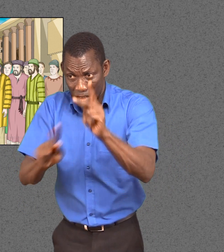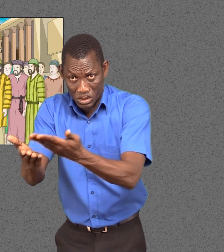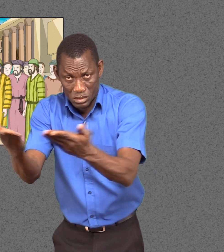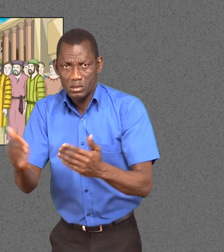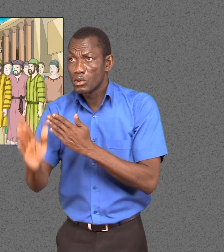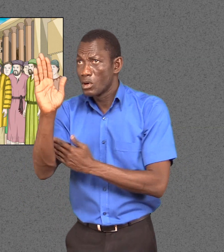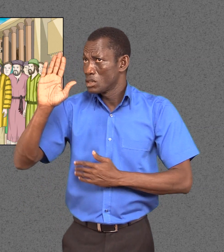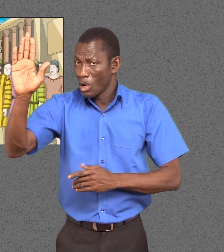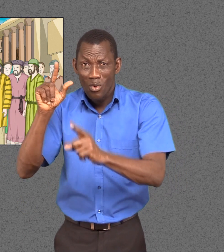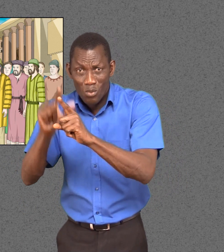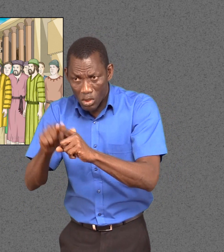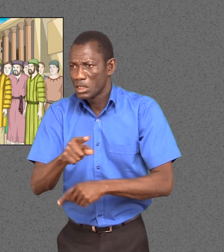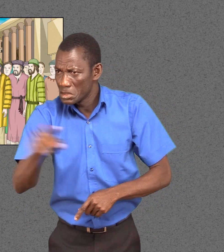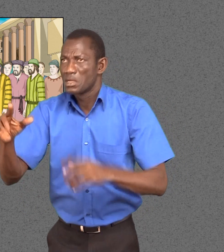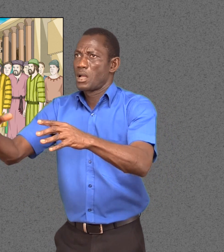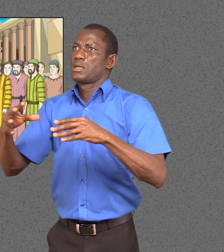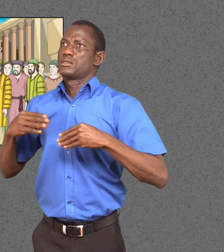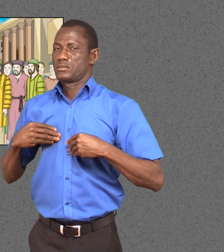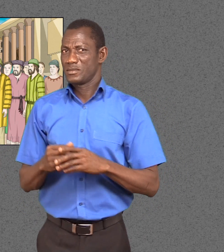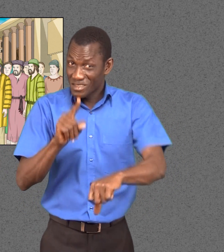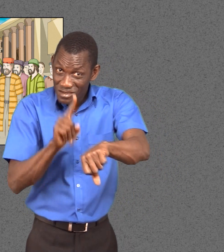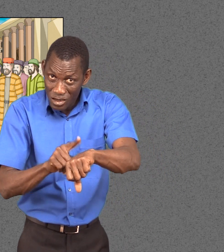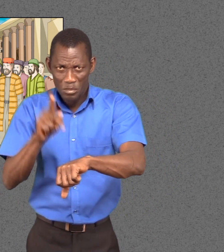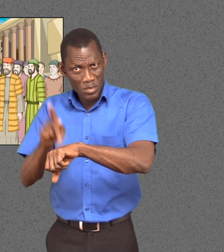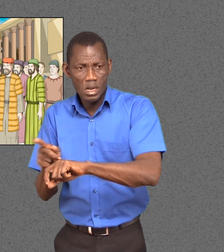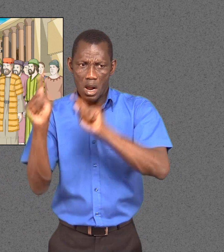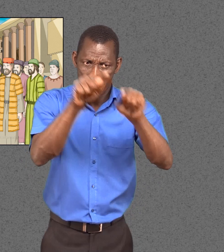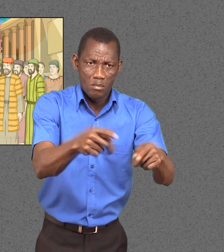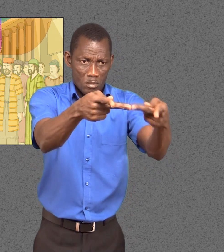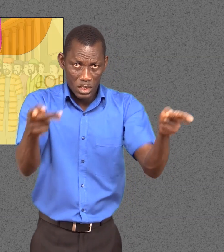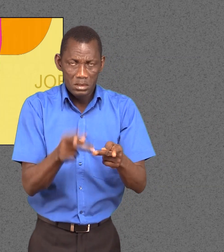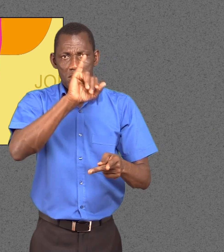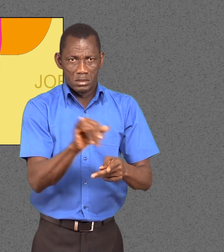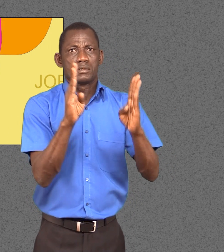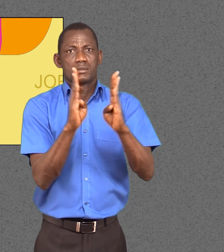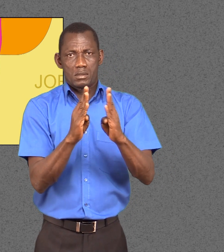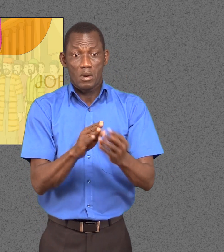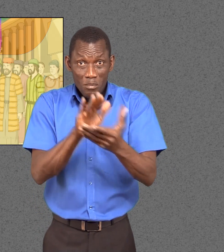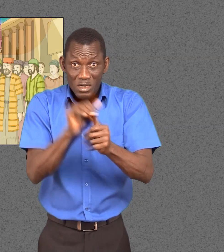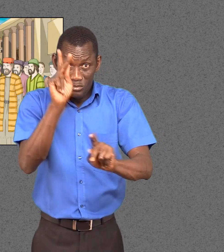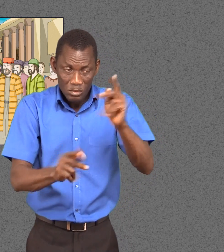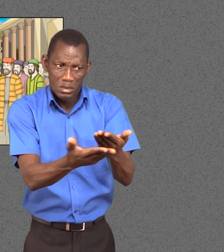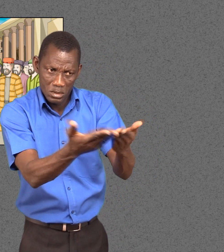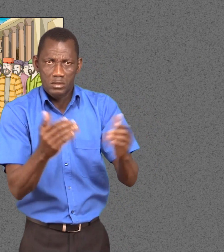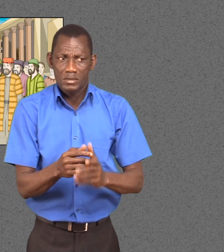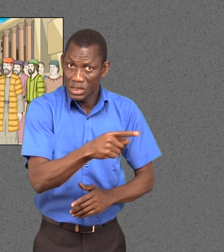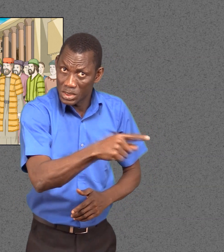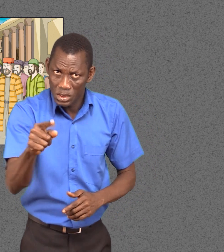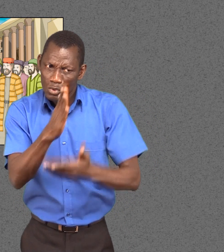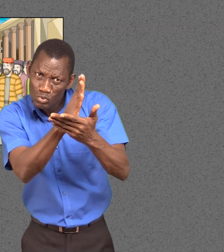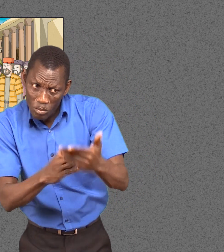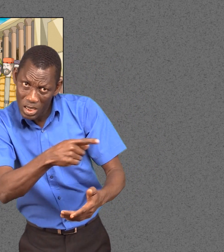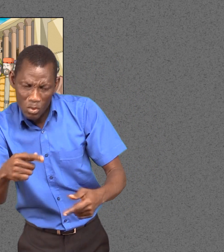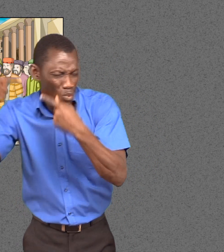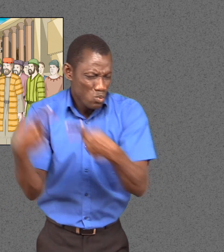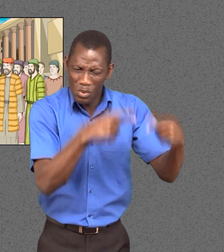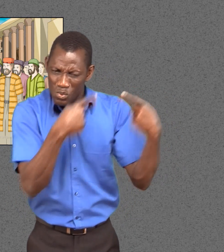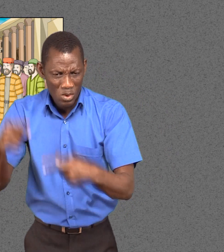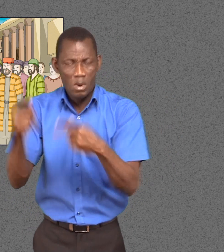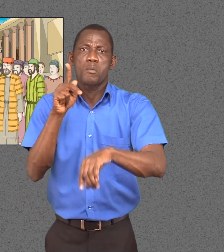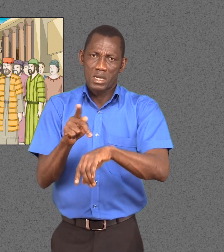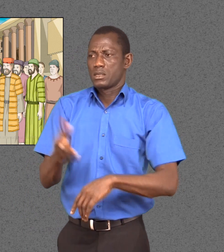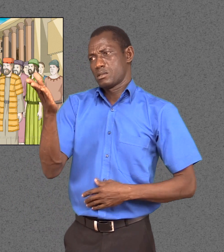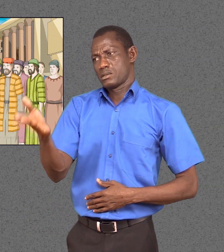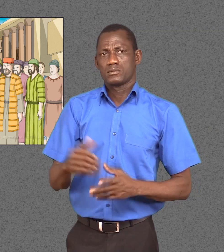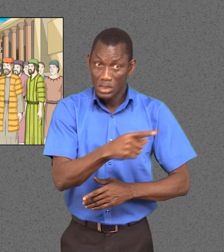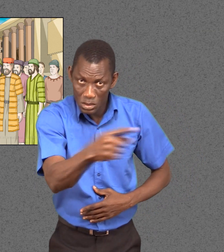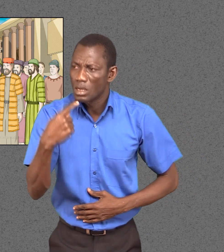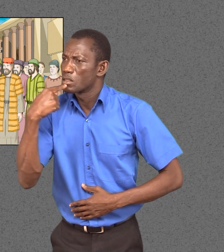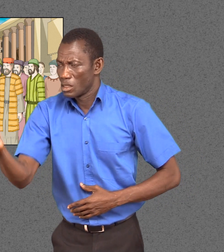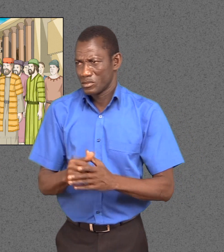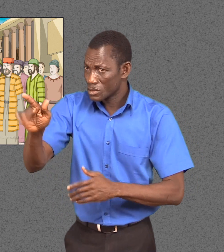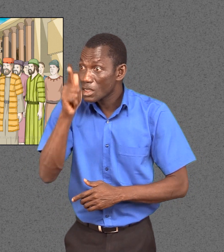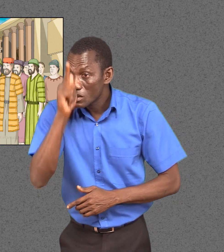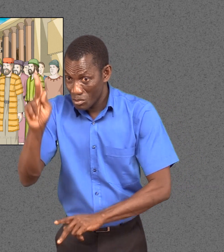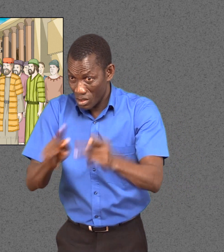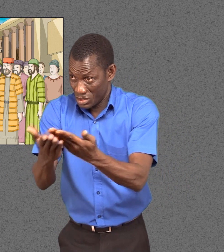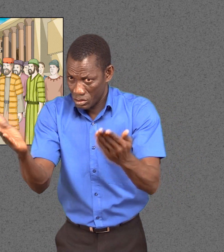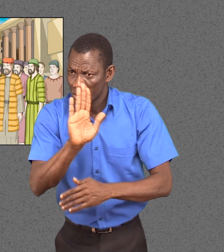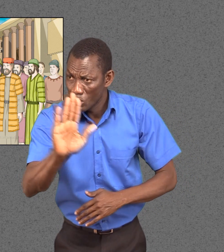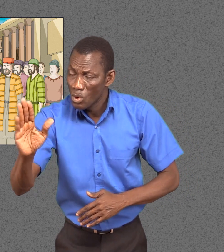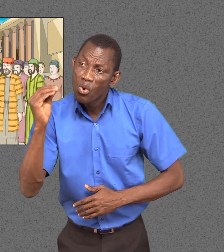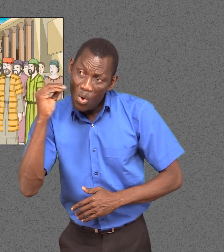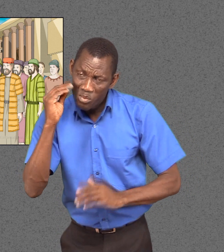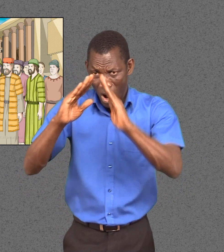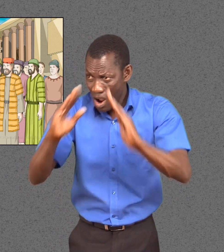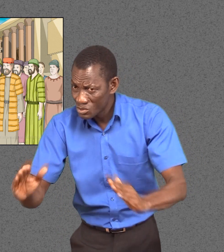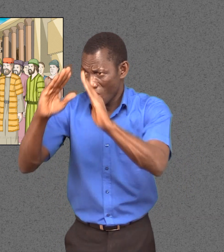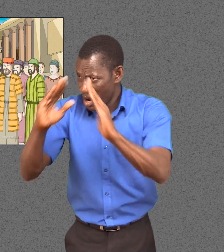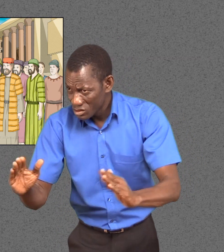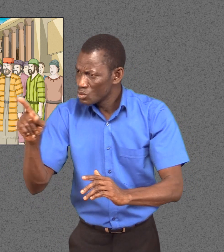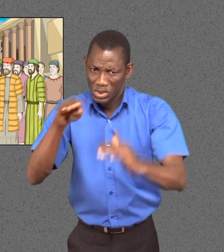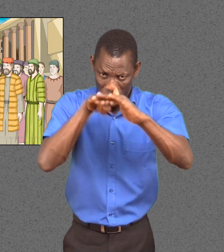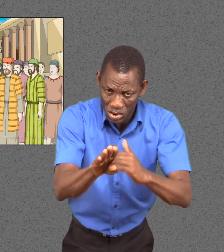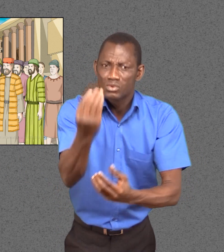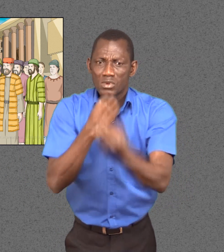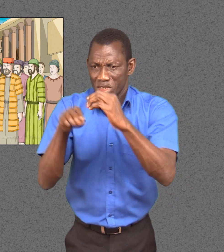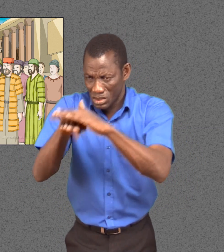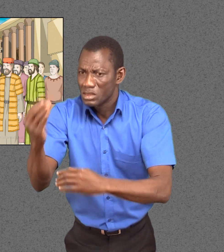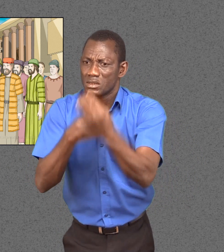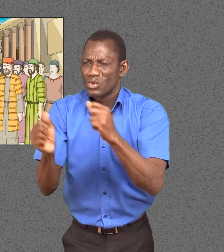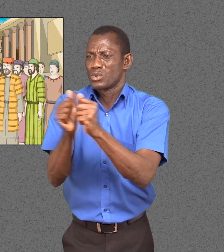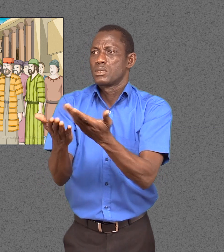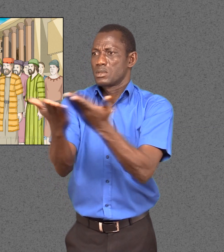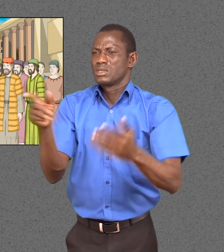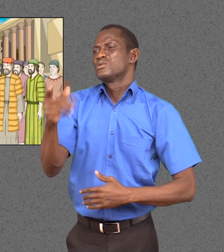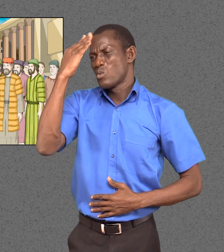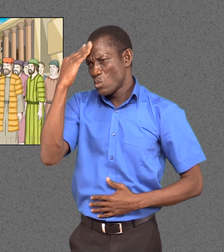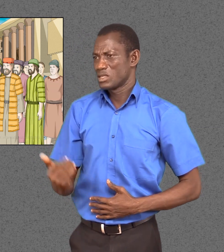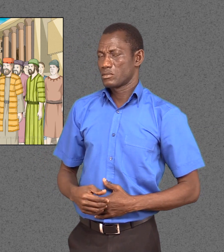So when Peter went up to Jerusalem, the circumcised believers took issue with him and said, “You visited uncircumcised men and ate with them.”